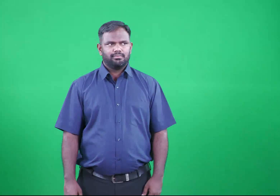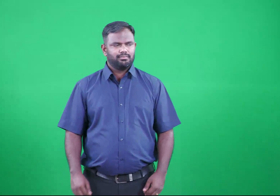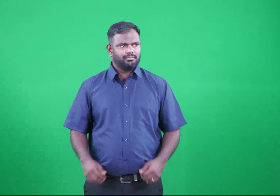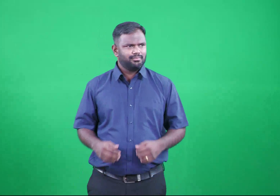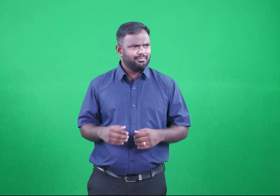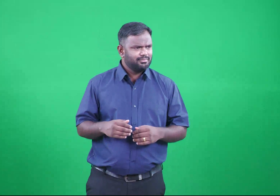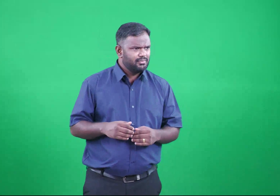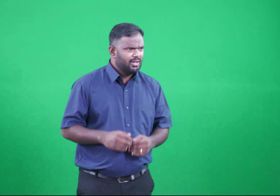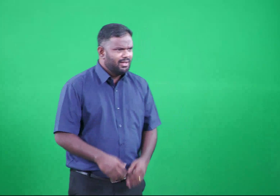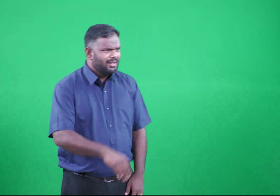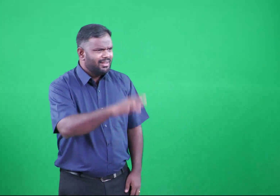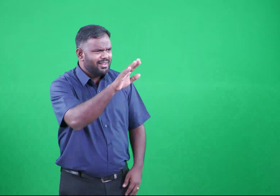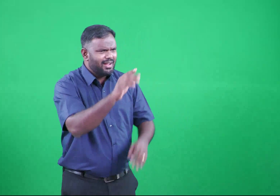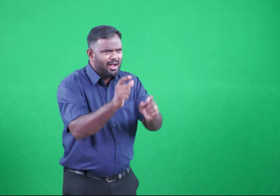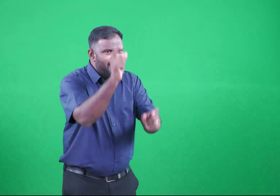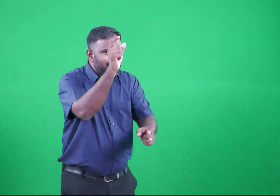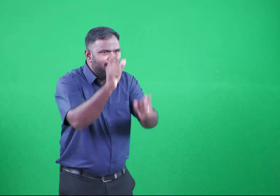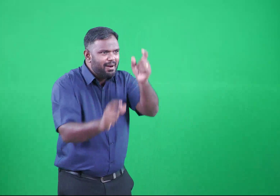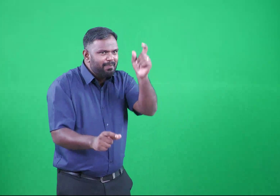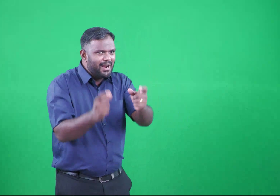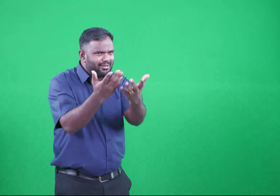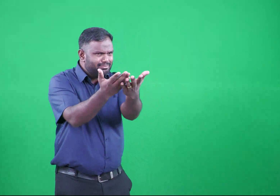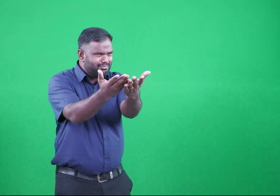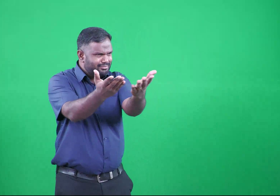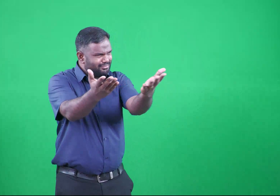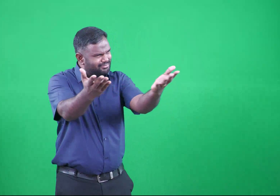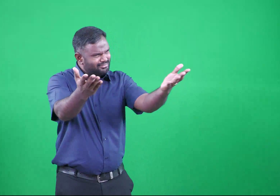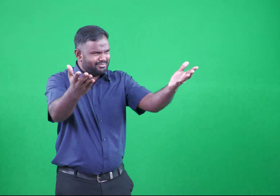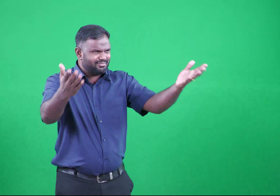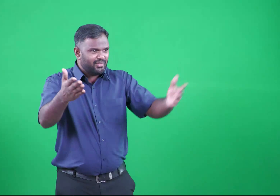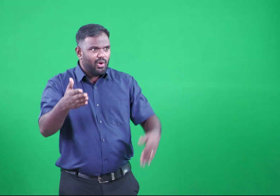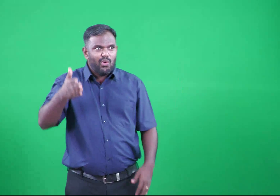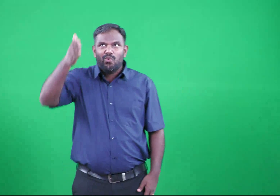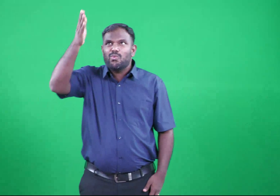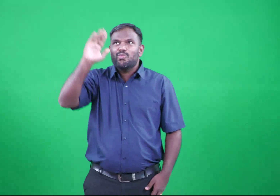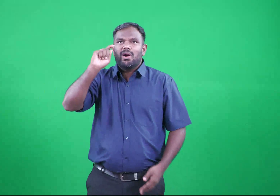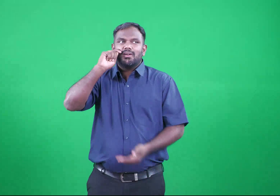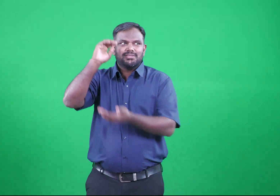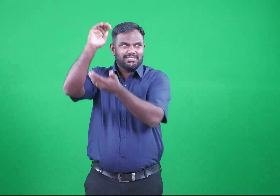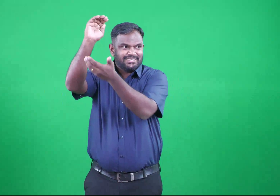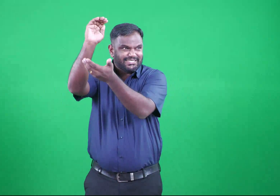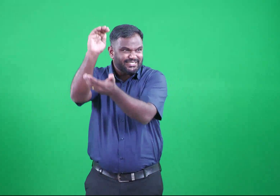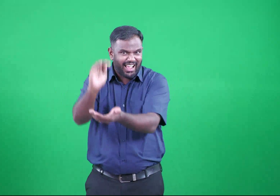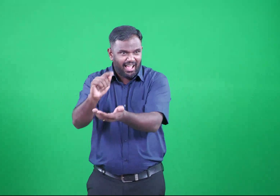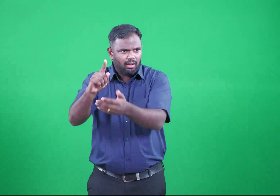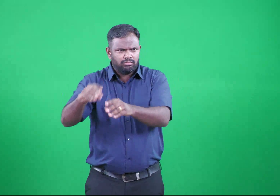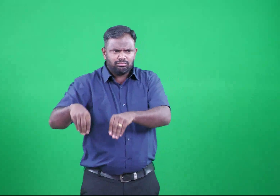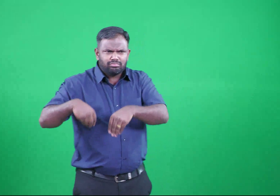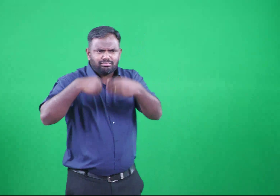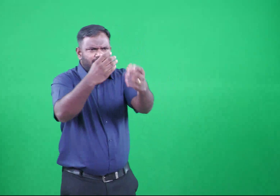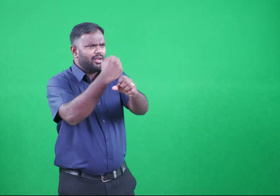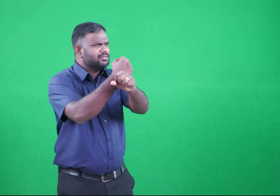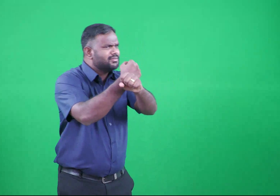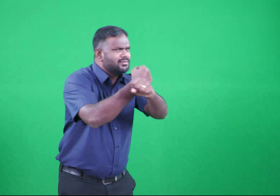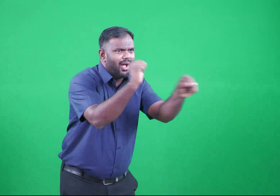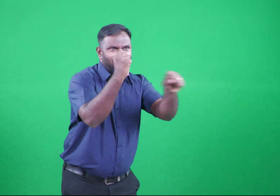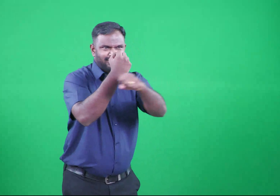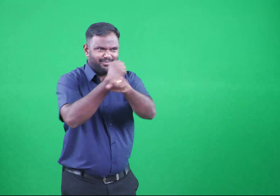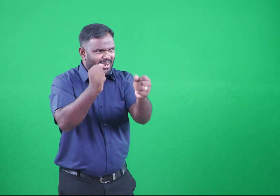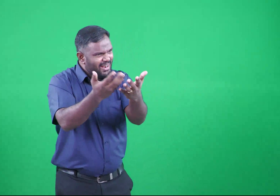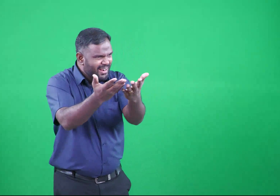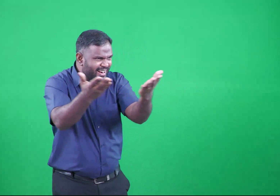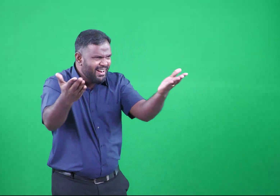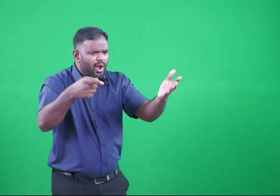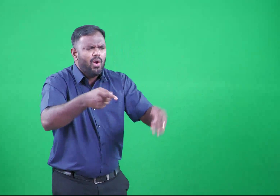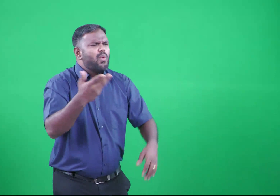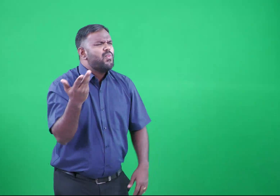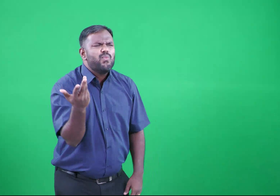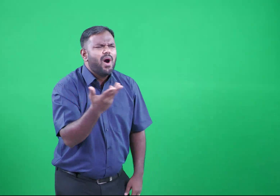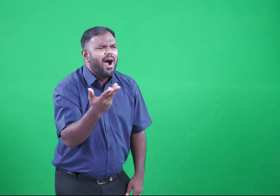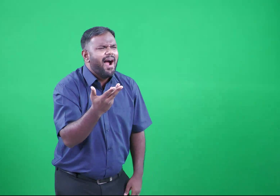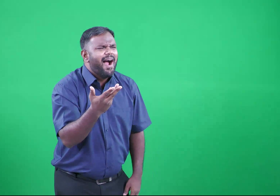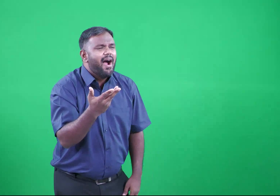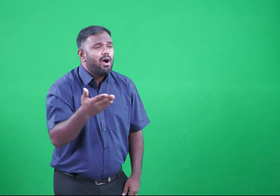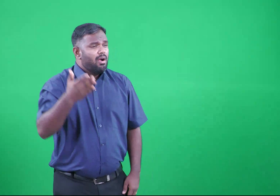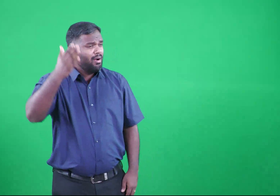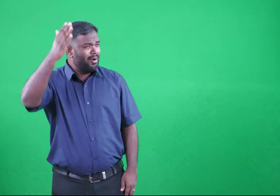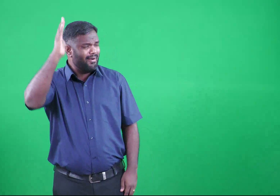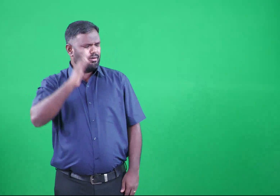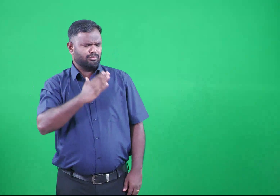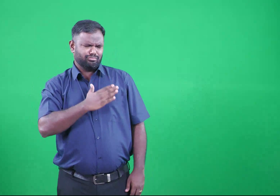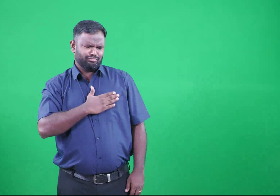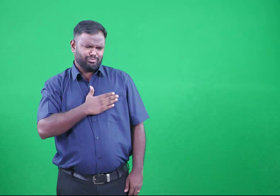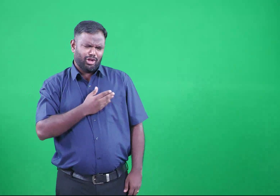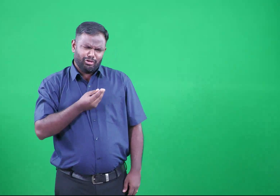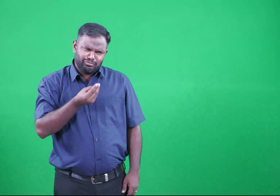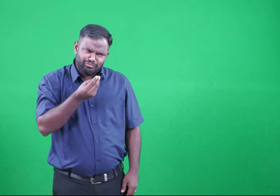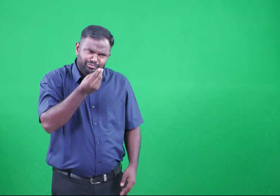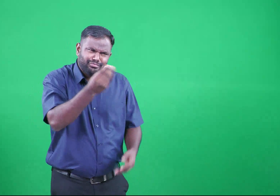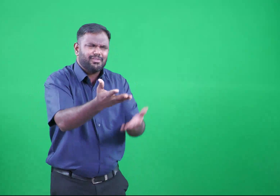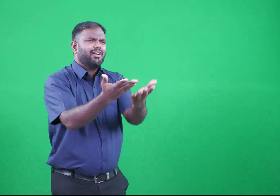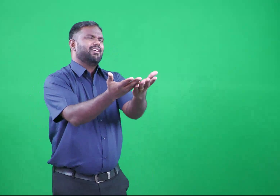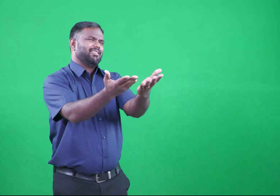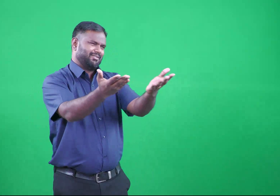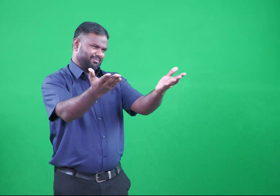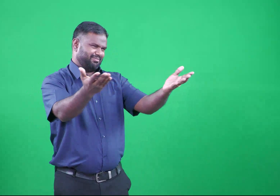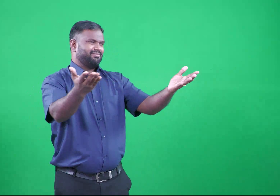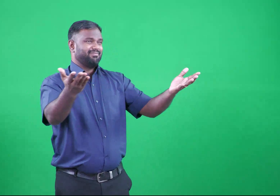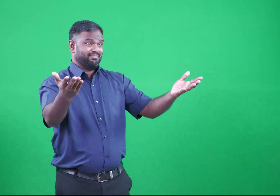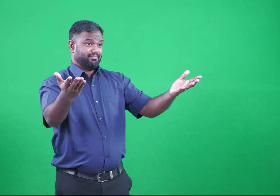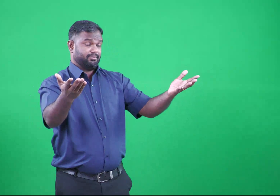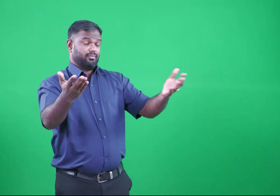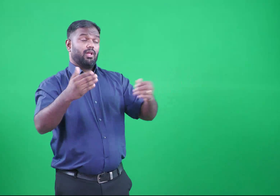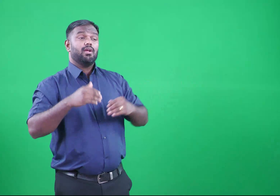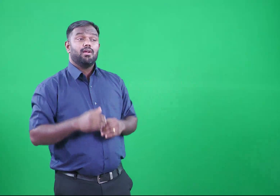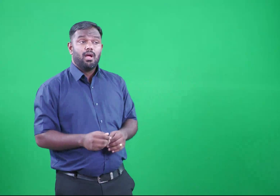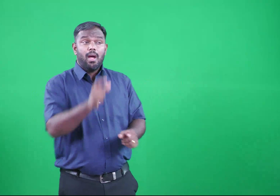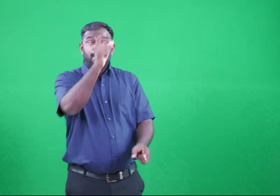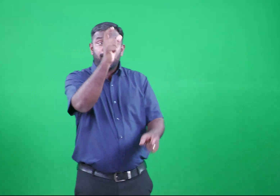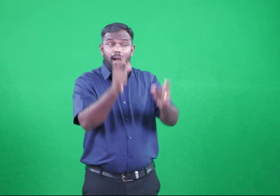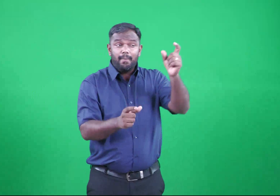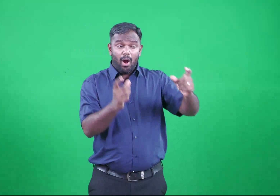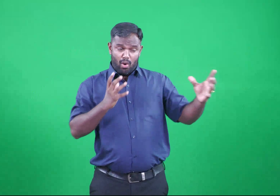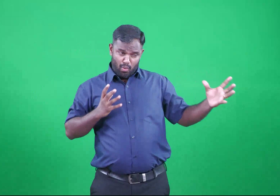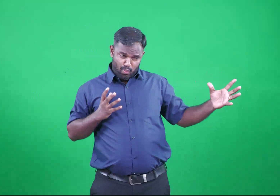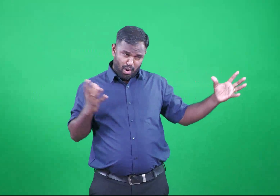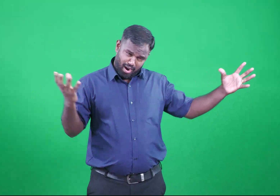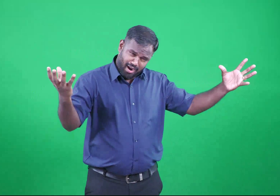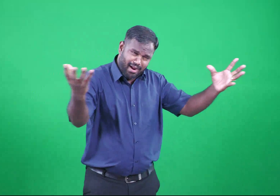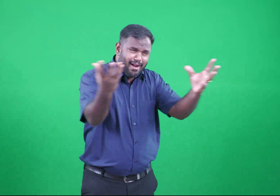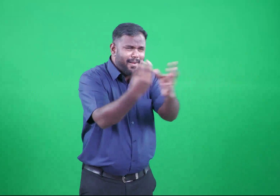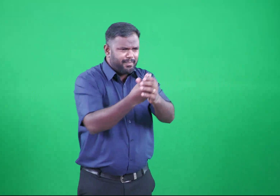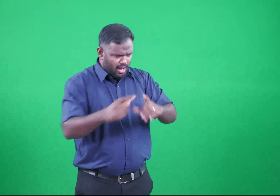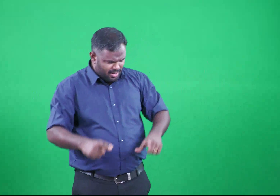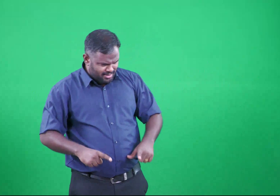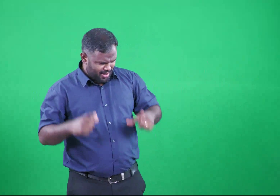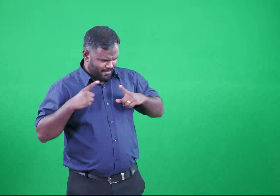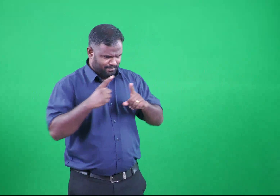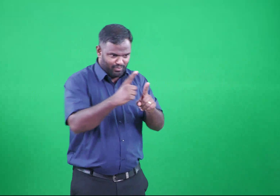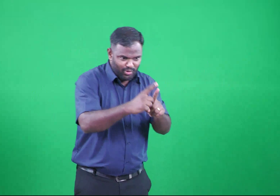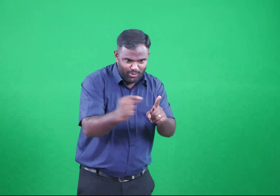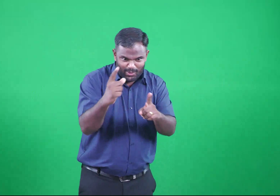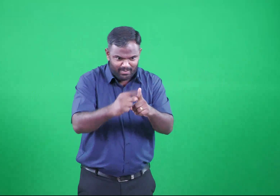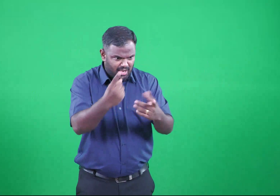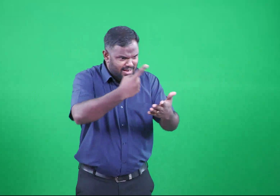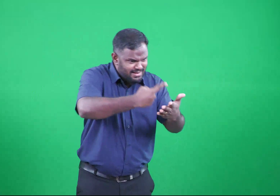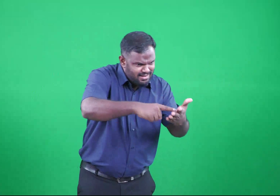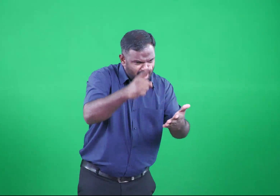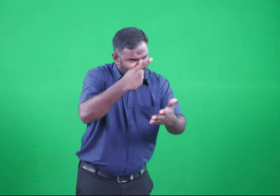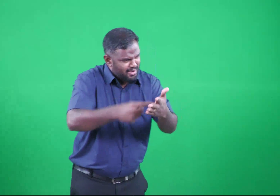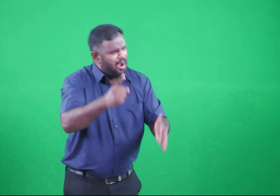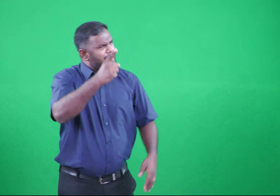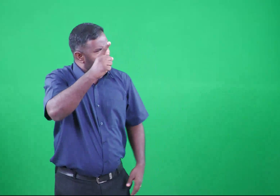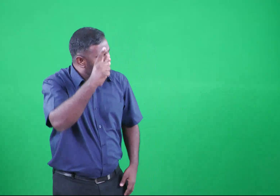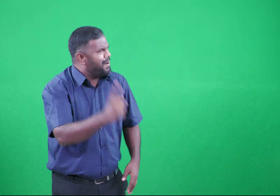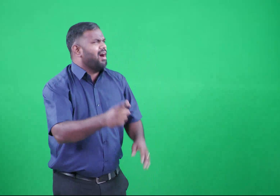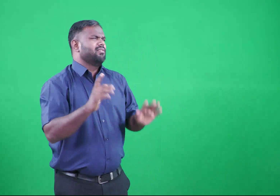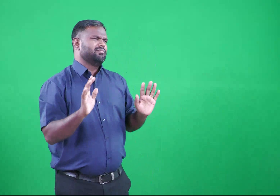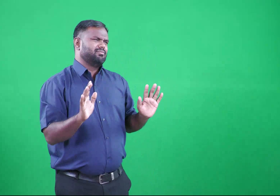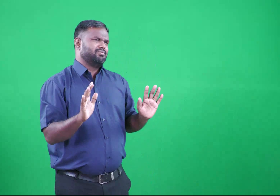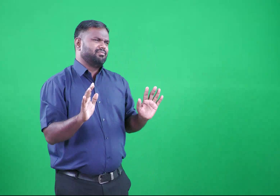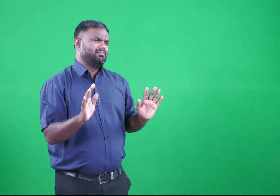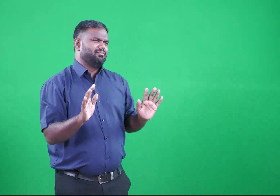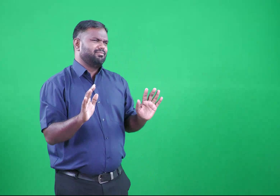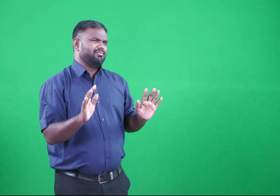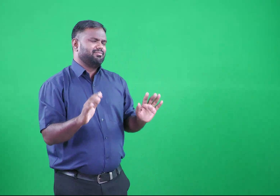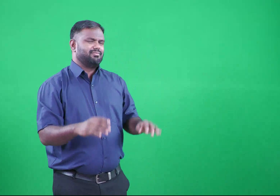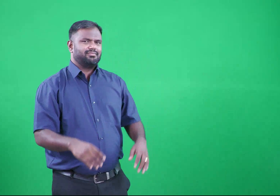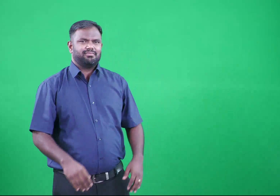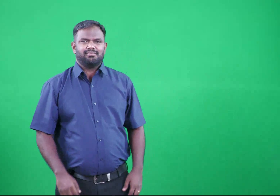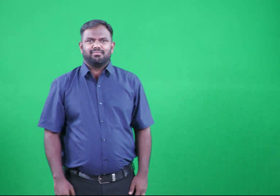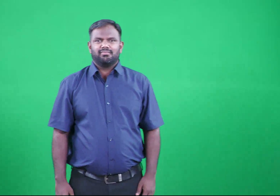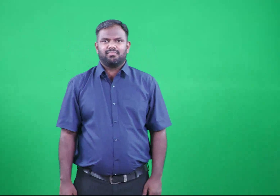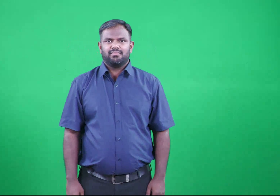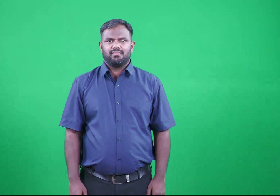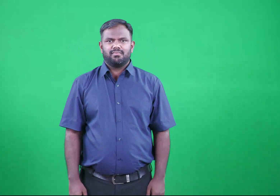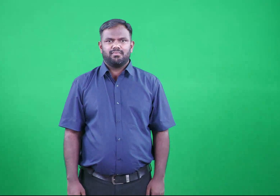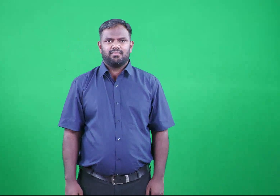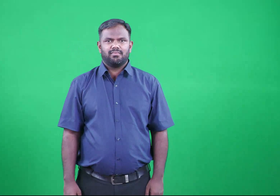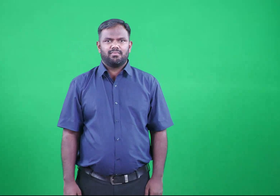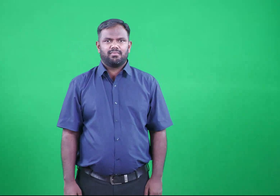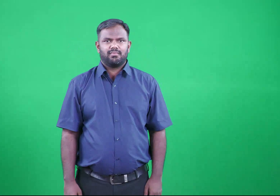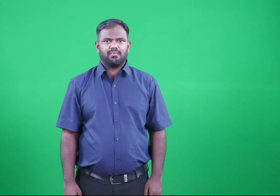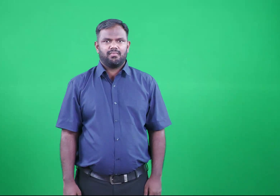For the grace of God has appeared, bringing salvation to everyone.